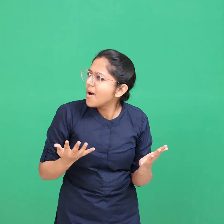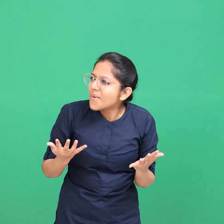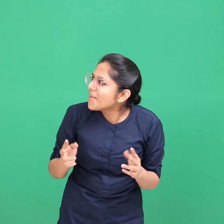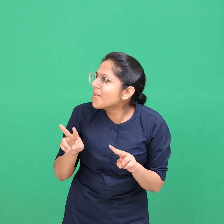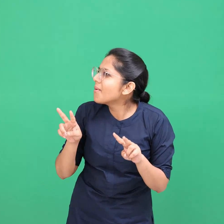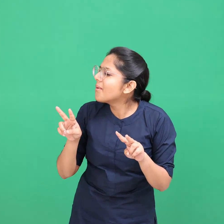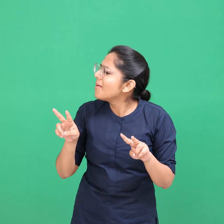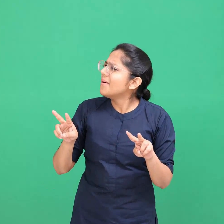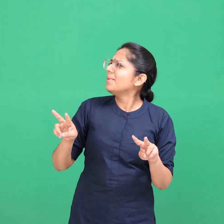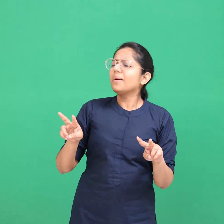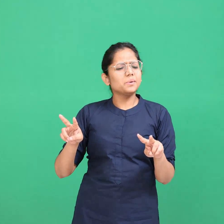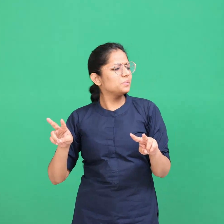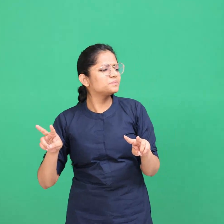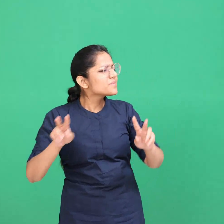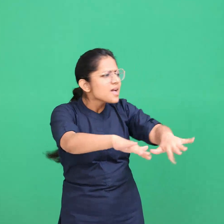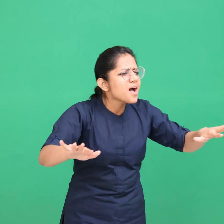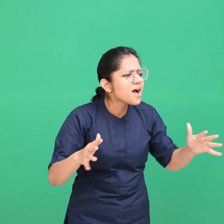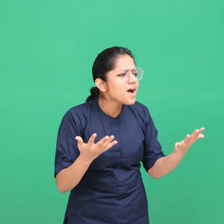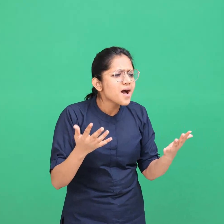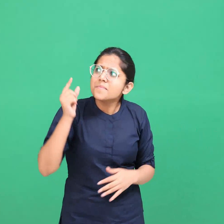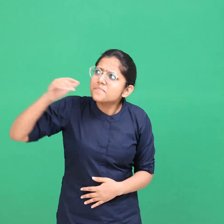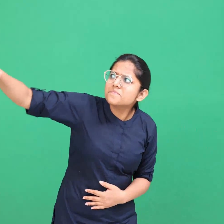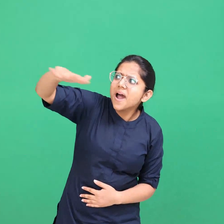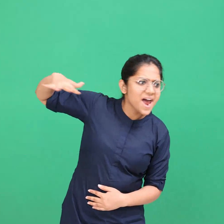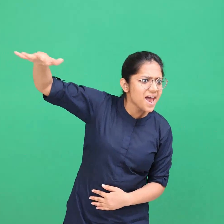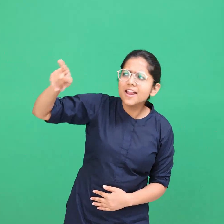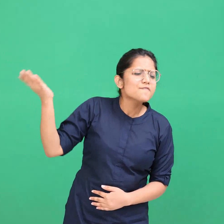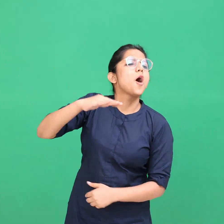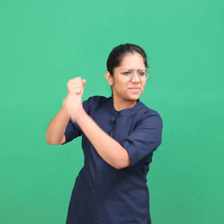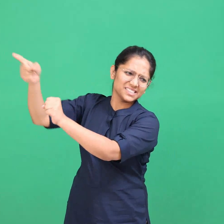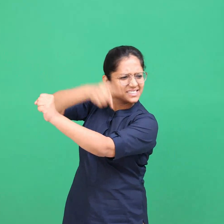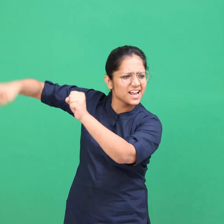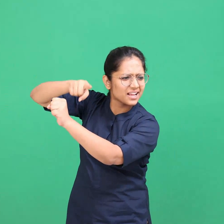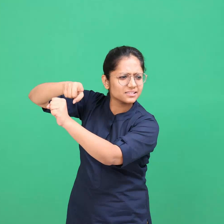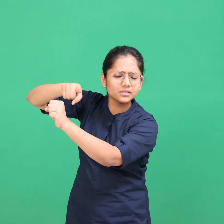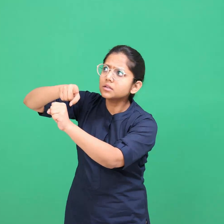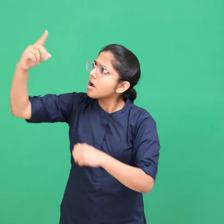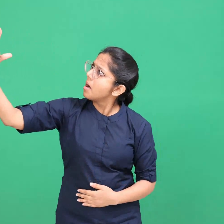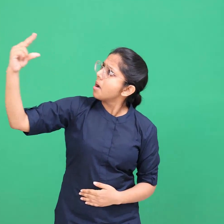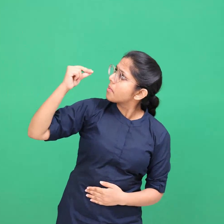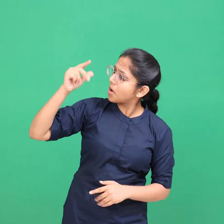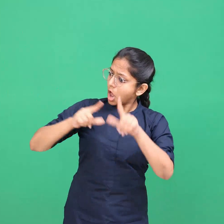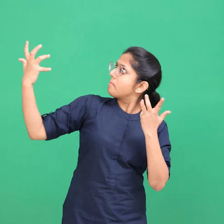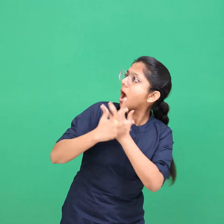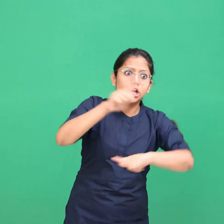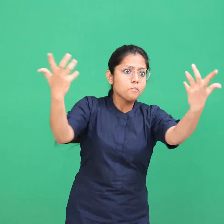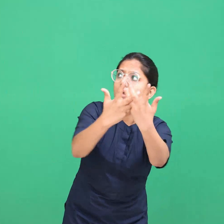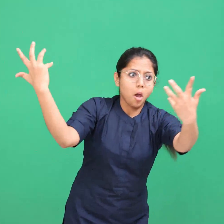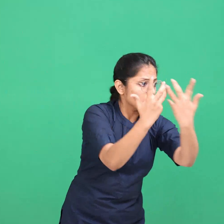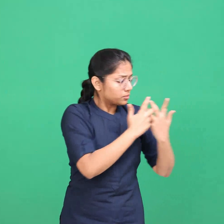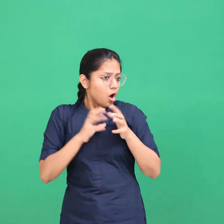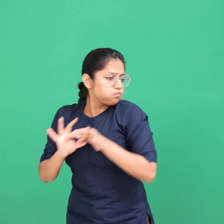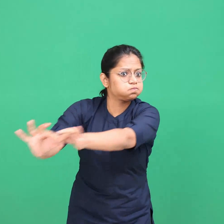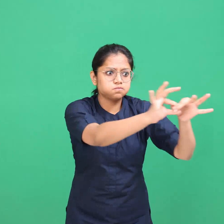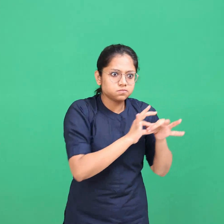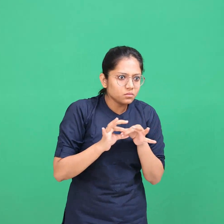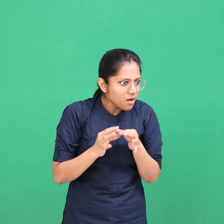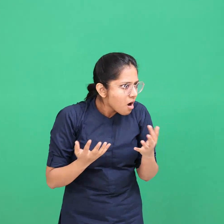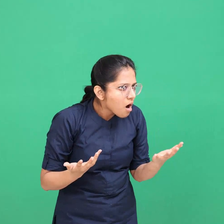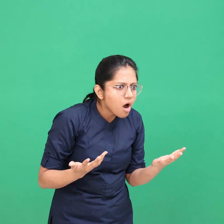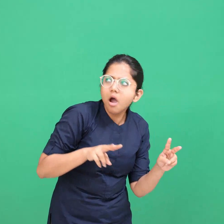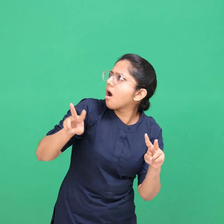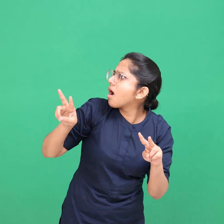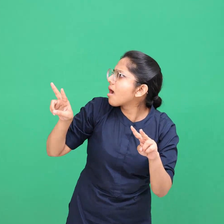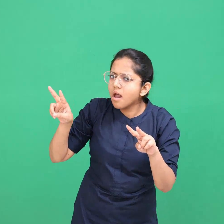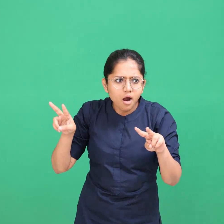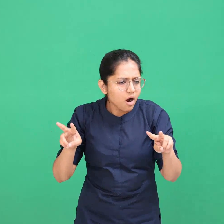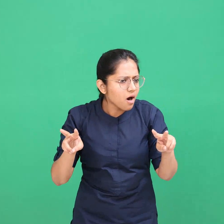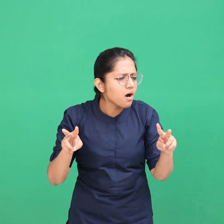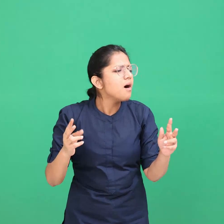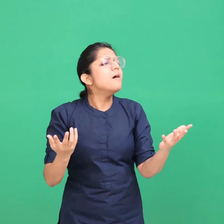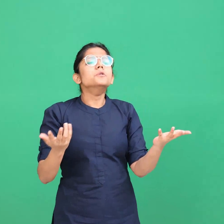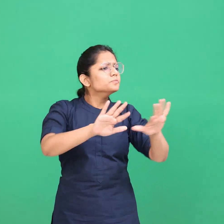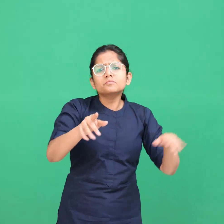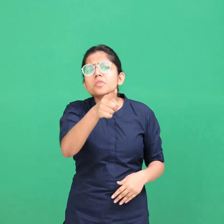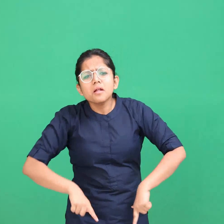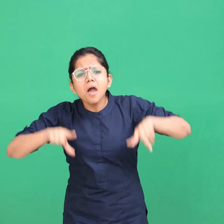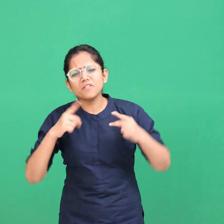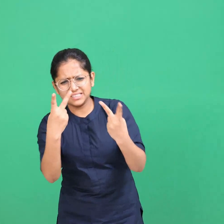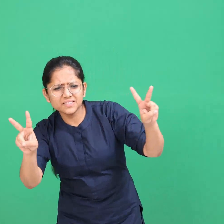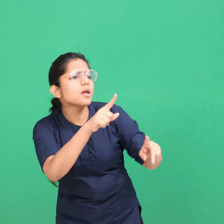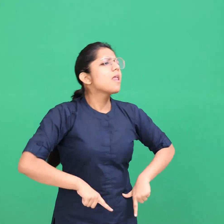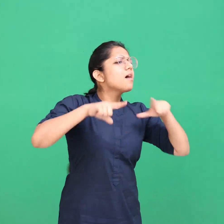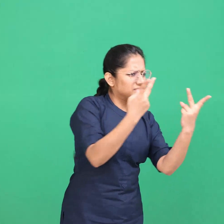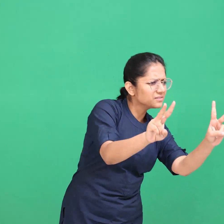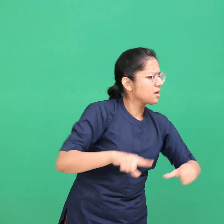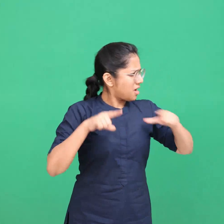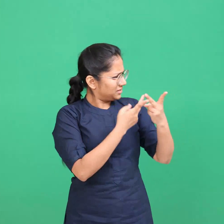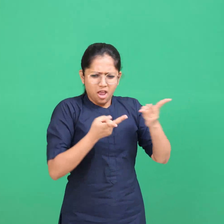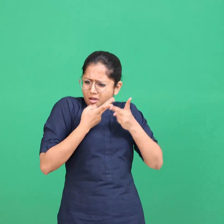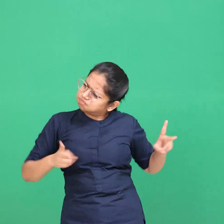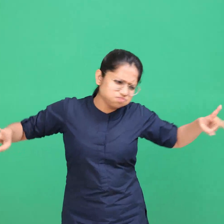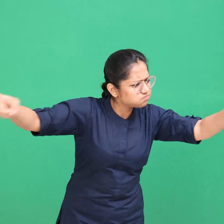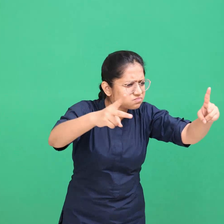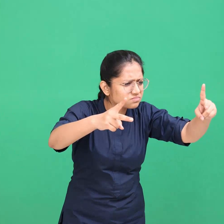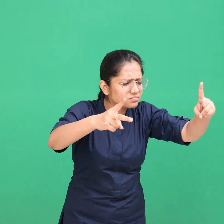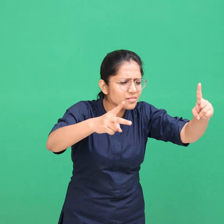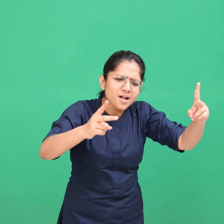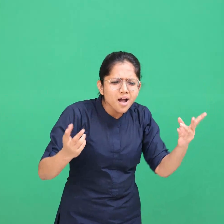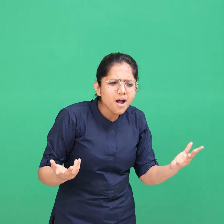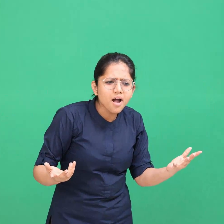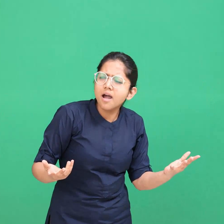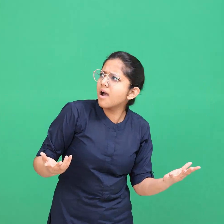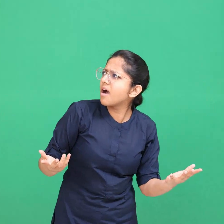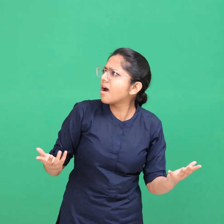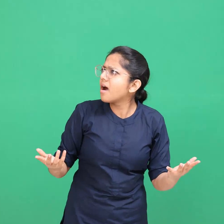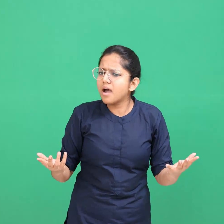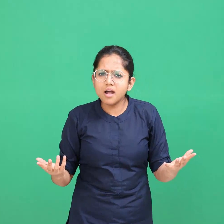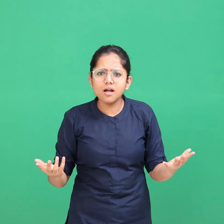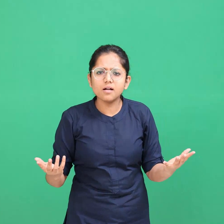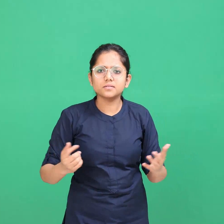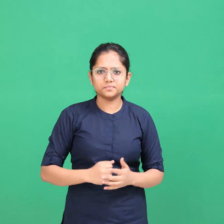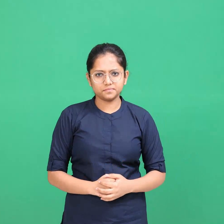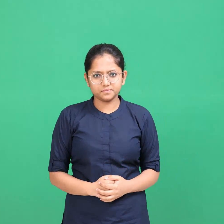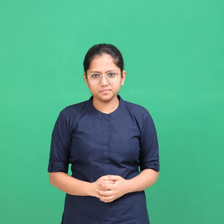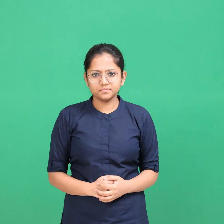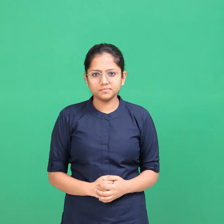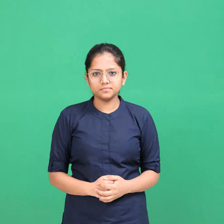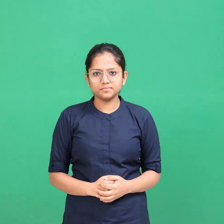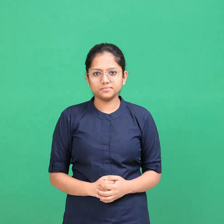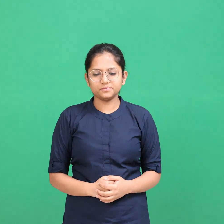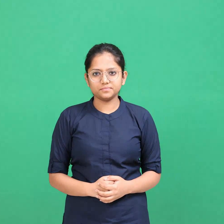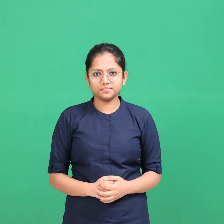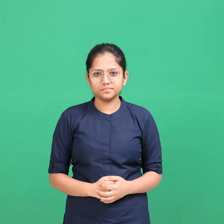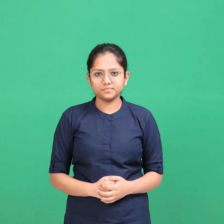Astounded and amazed, they asked, "Are not all these men who are speaking Galileans? How is it then that each of us hears them in his own native language?